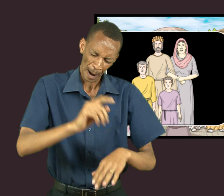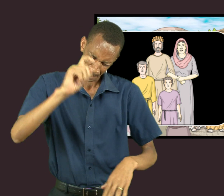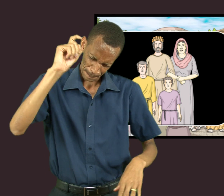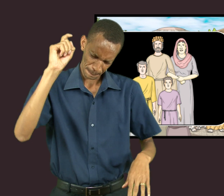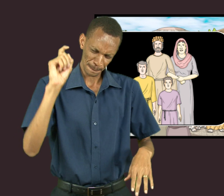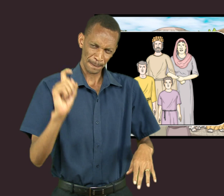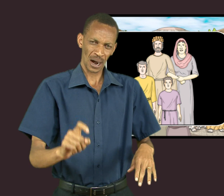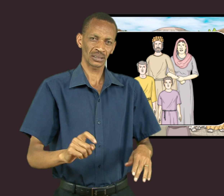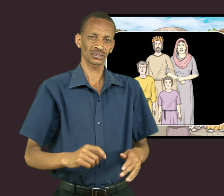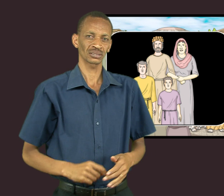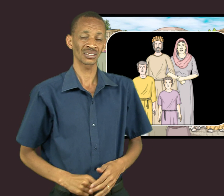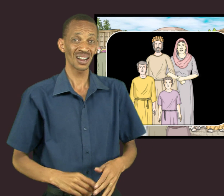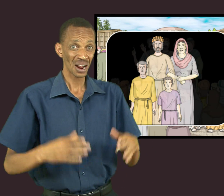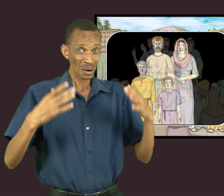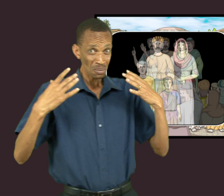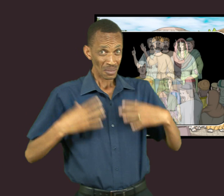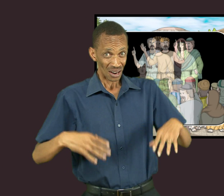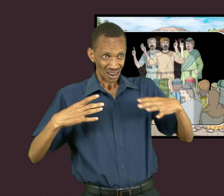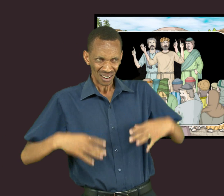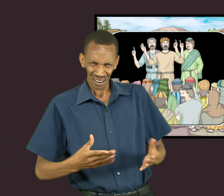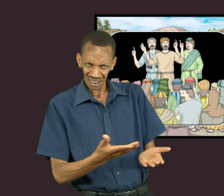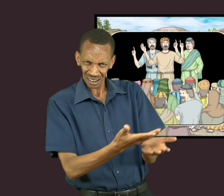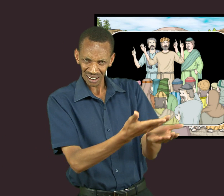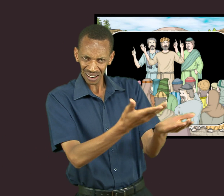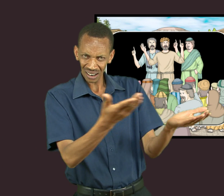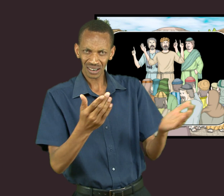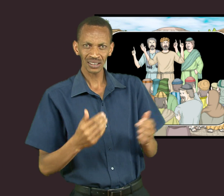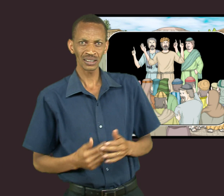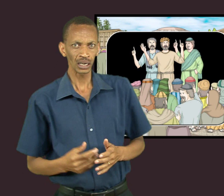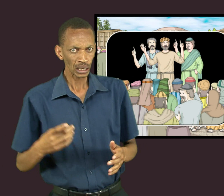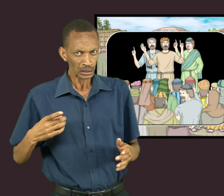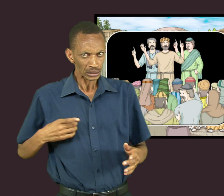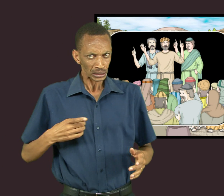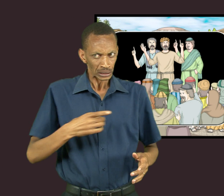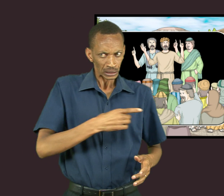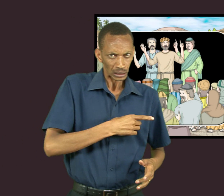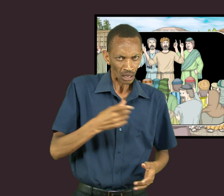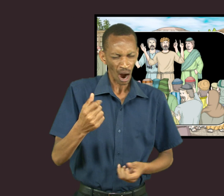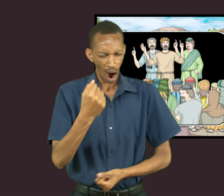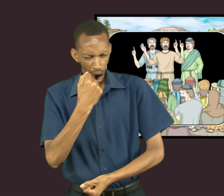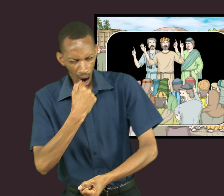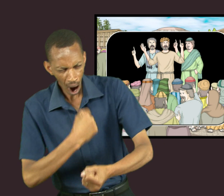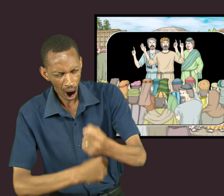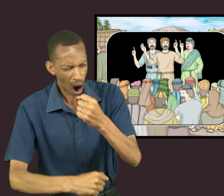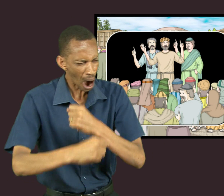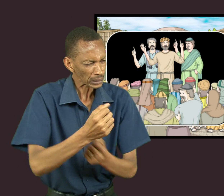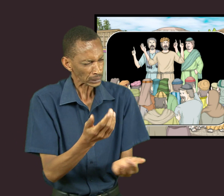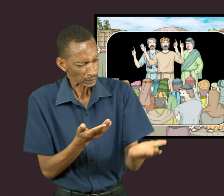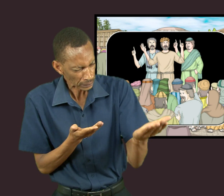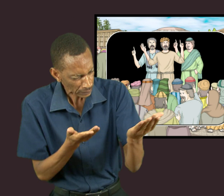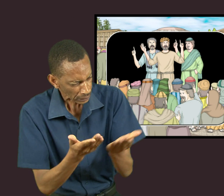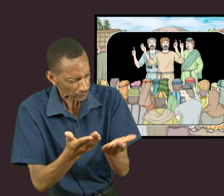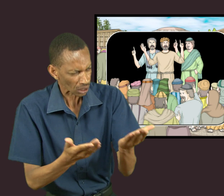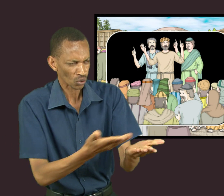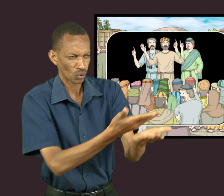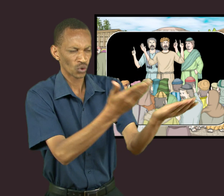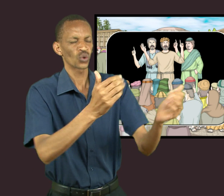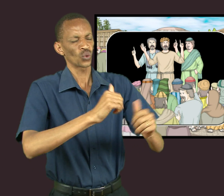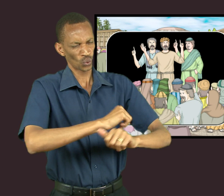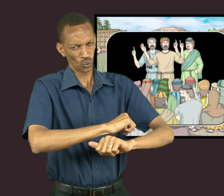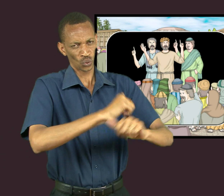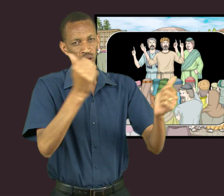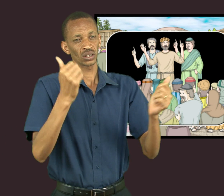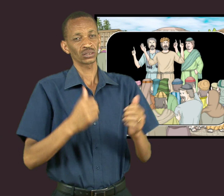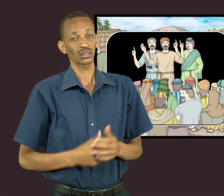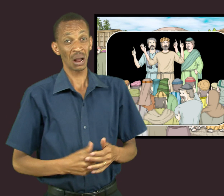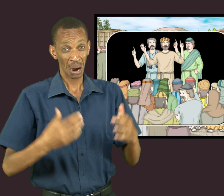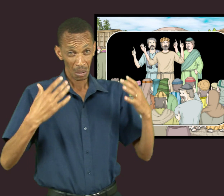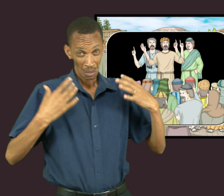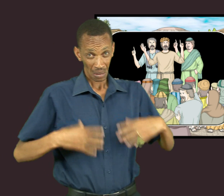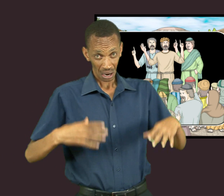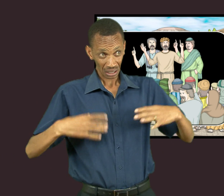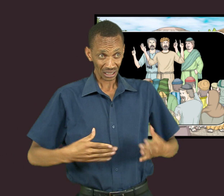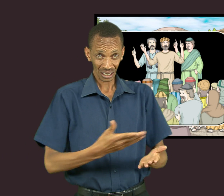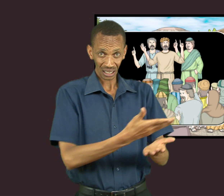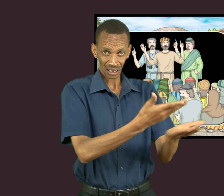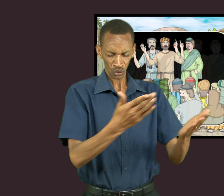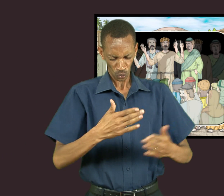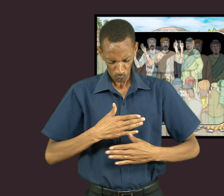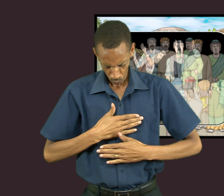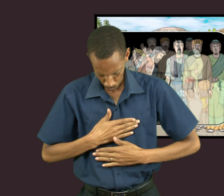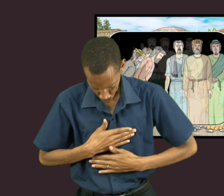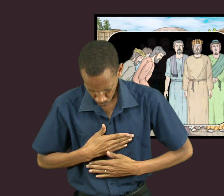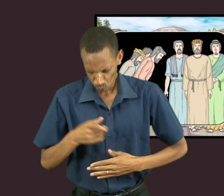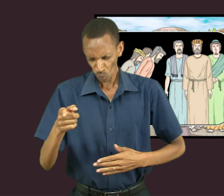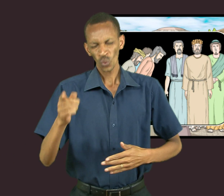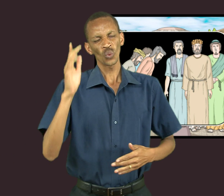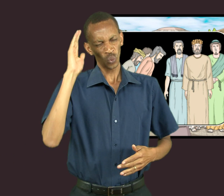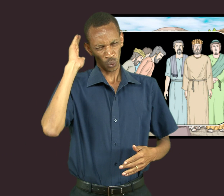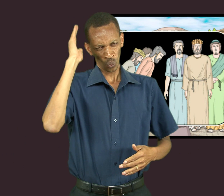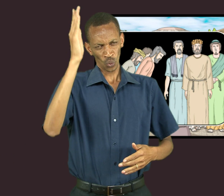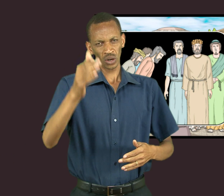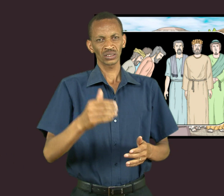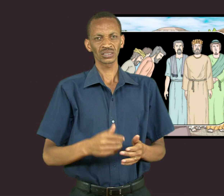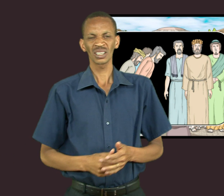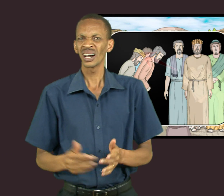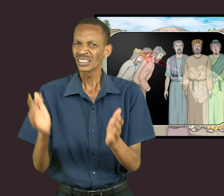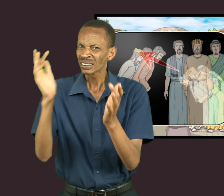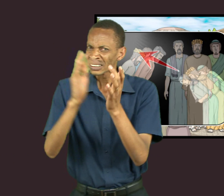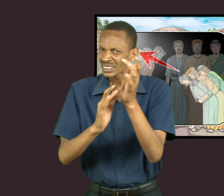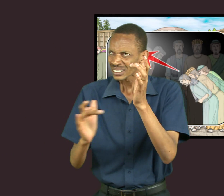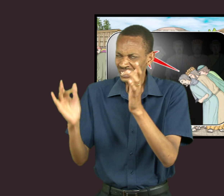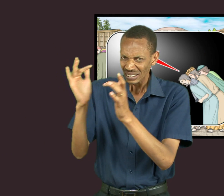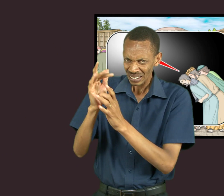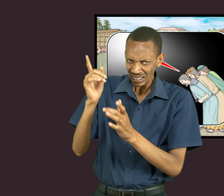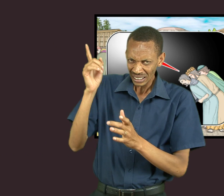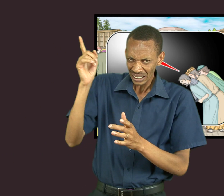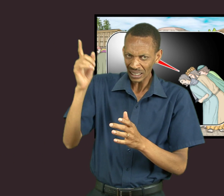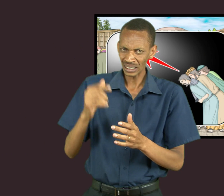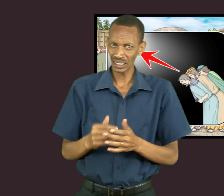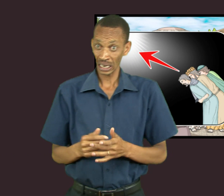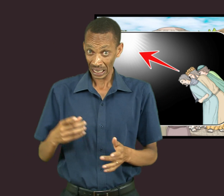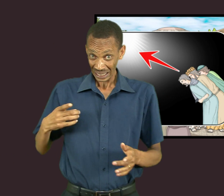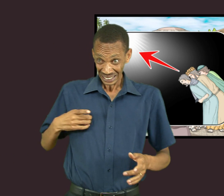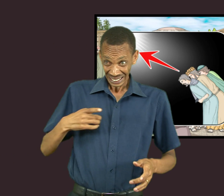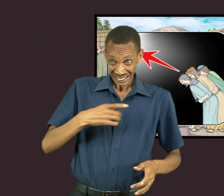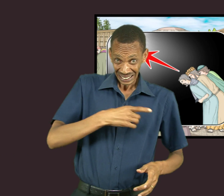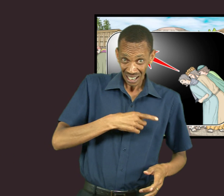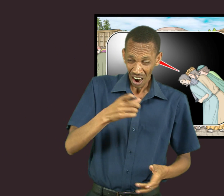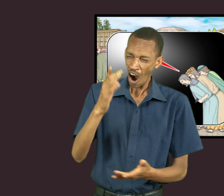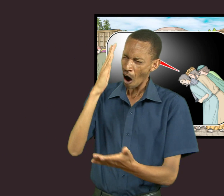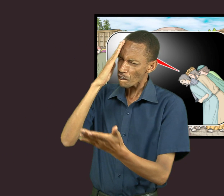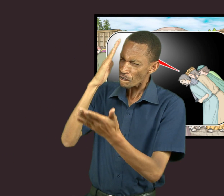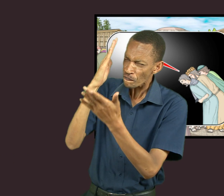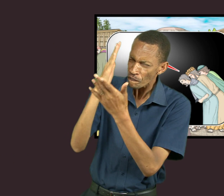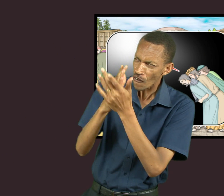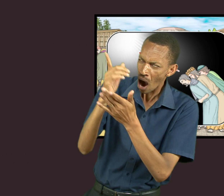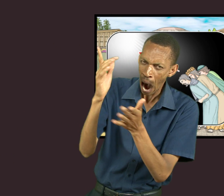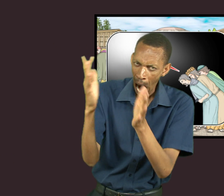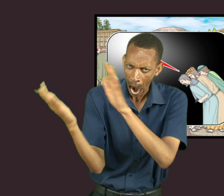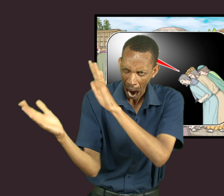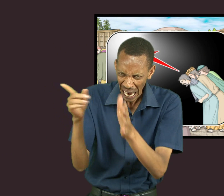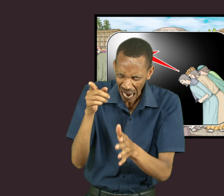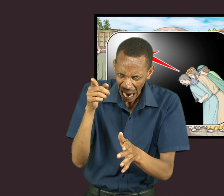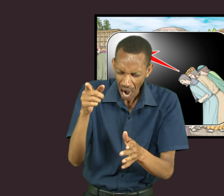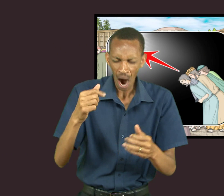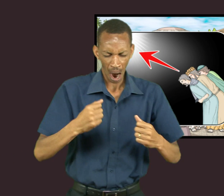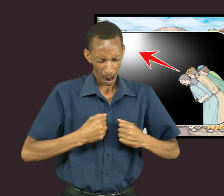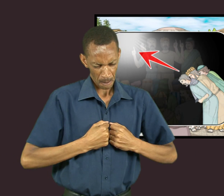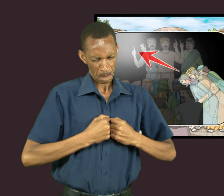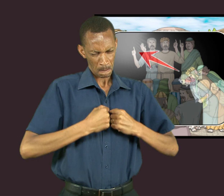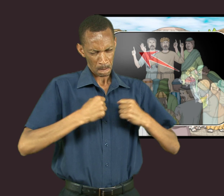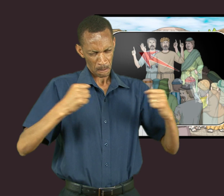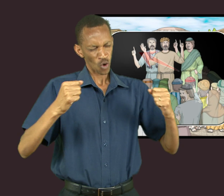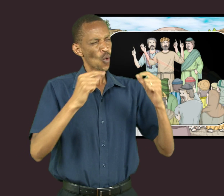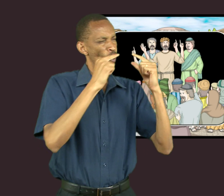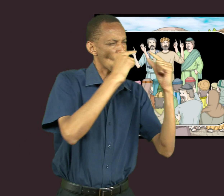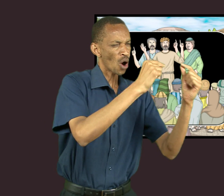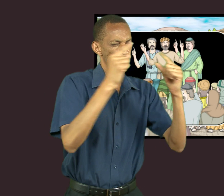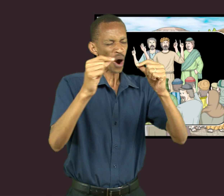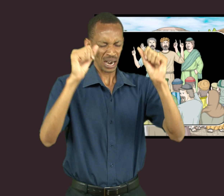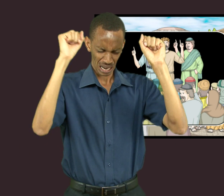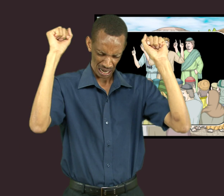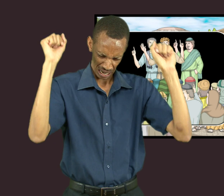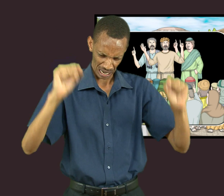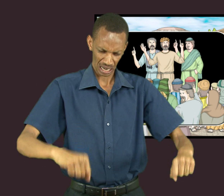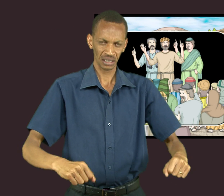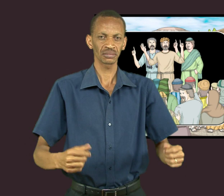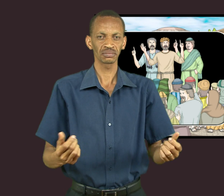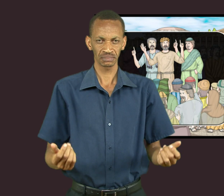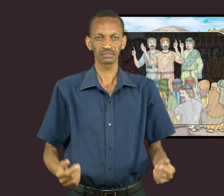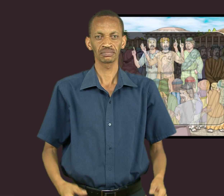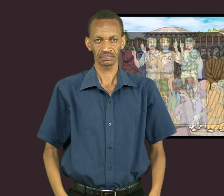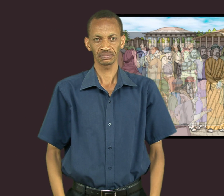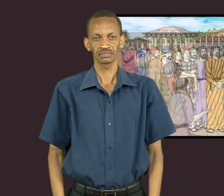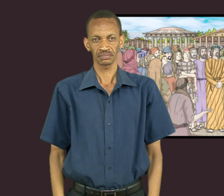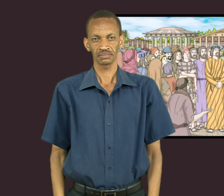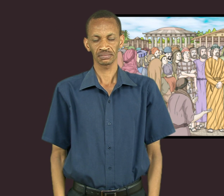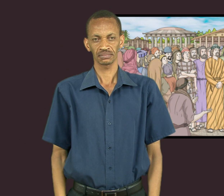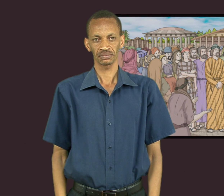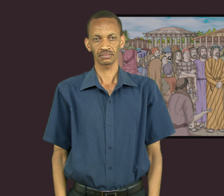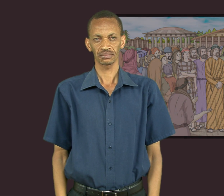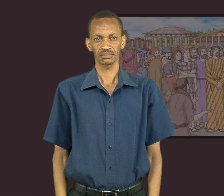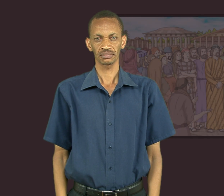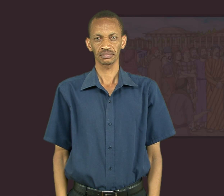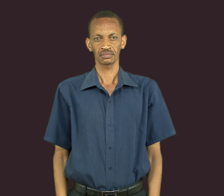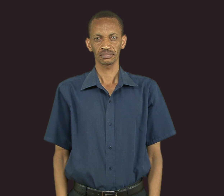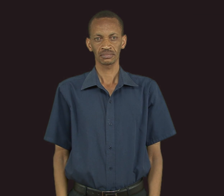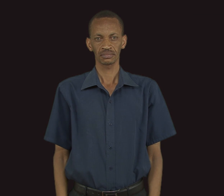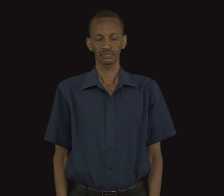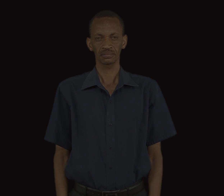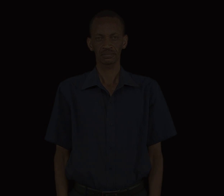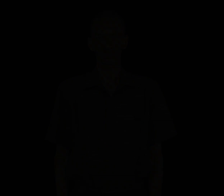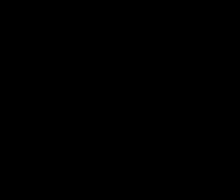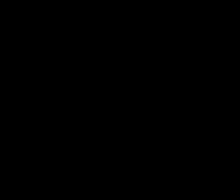For those who have served well as deacons acquire for themselves a high standing and great confidence in the faith that is in Christ Jesus.